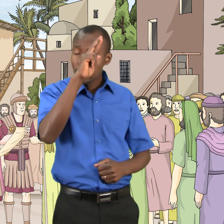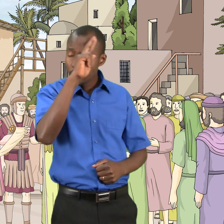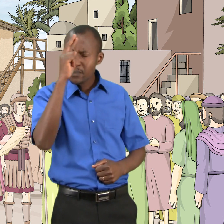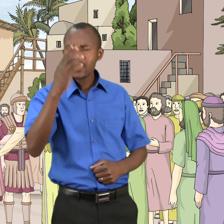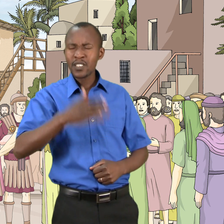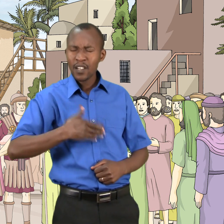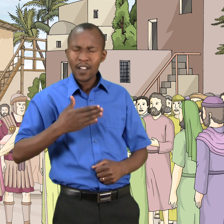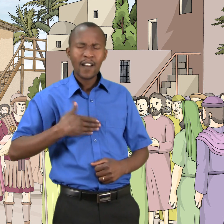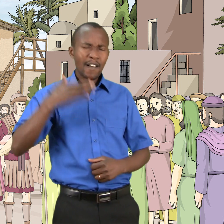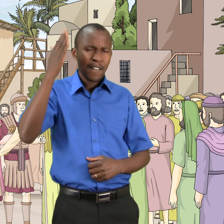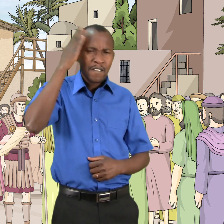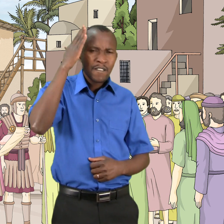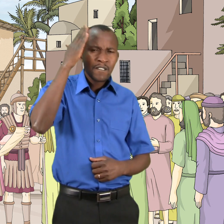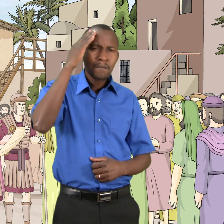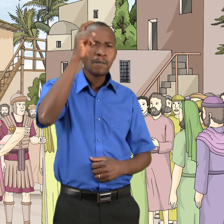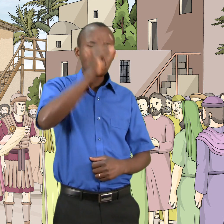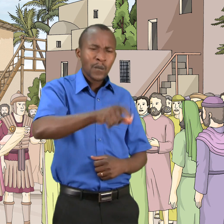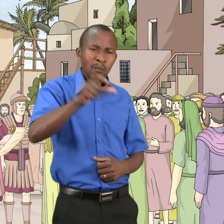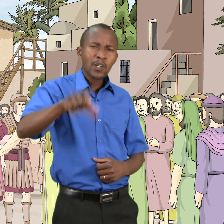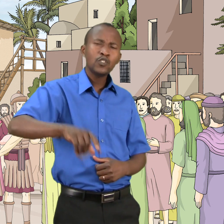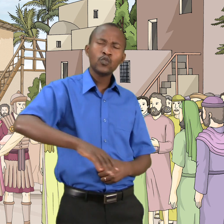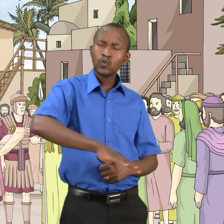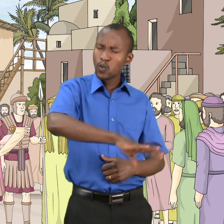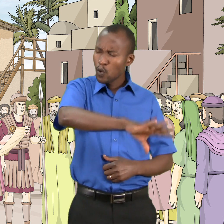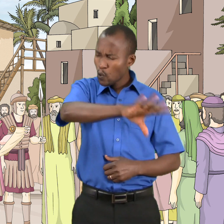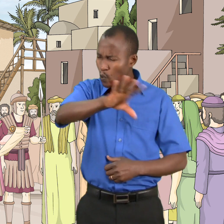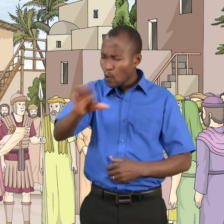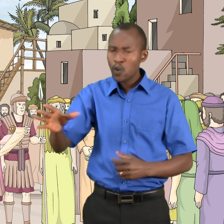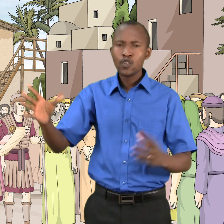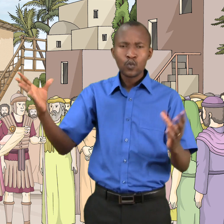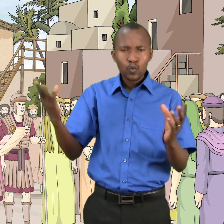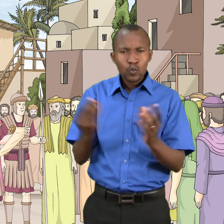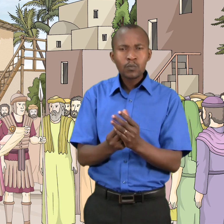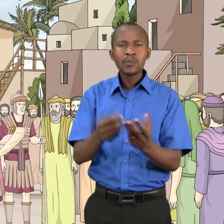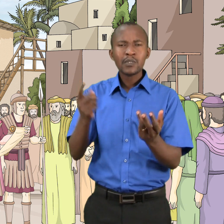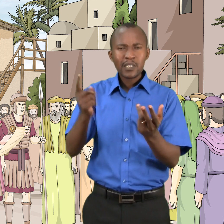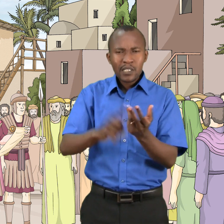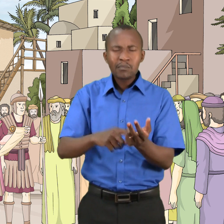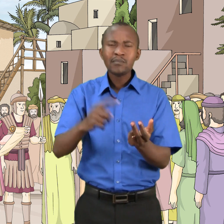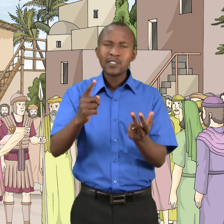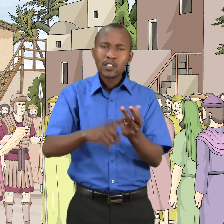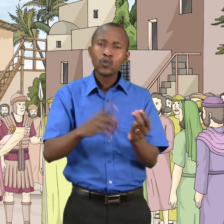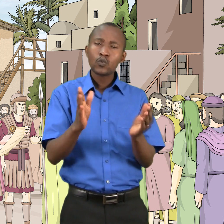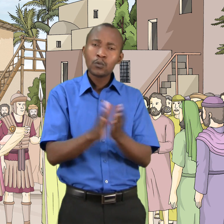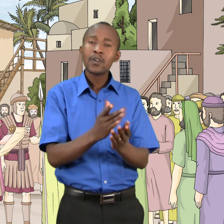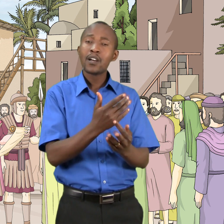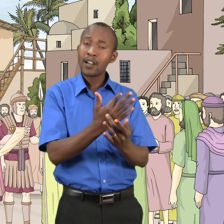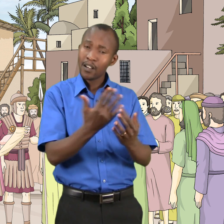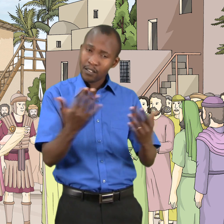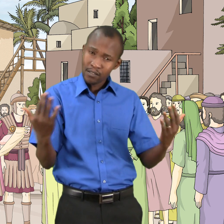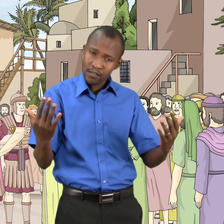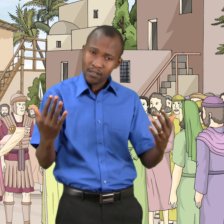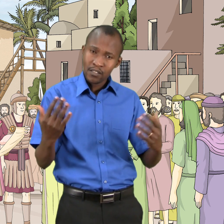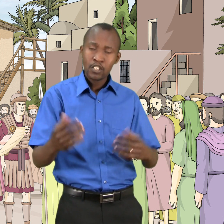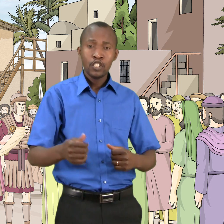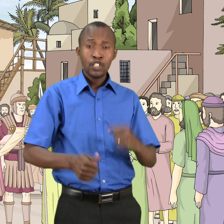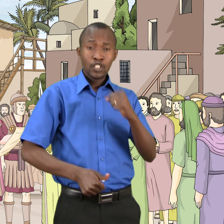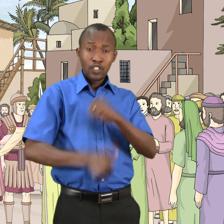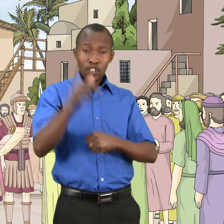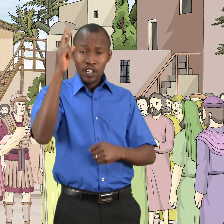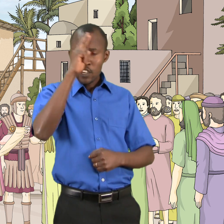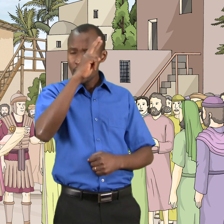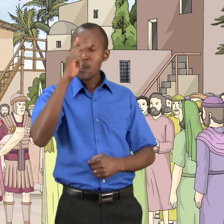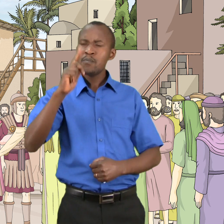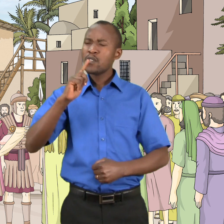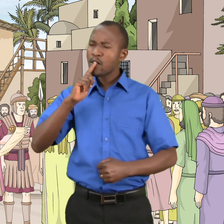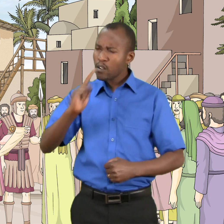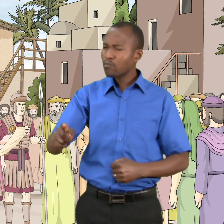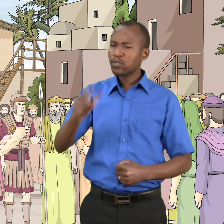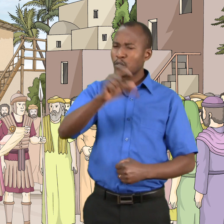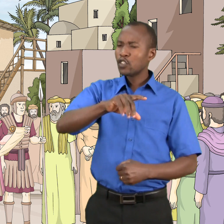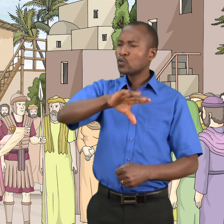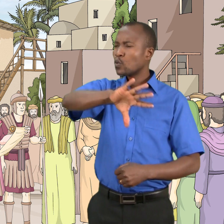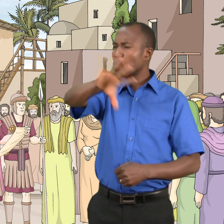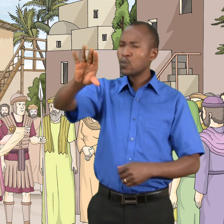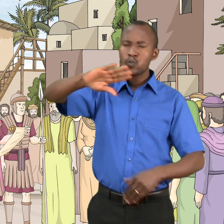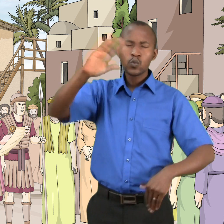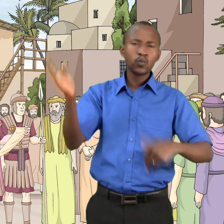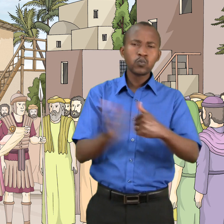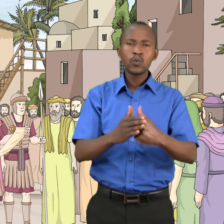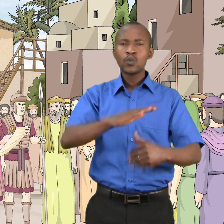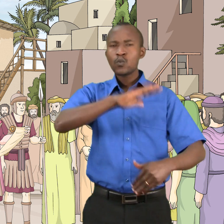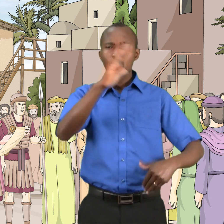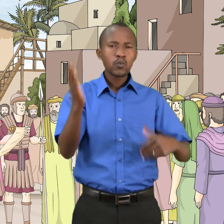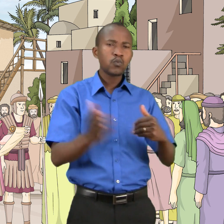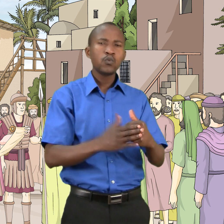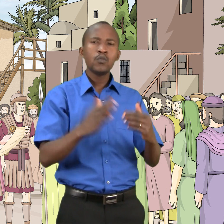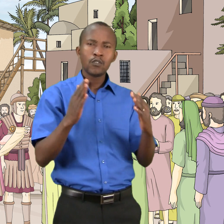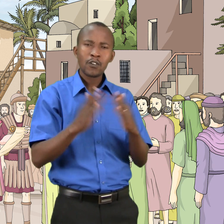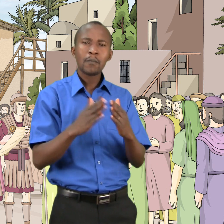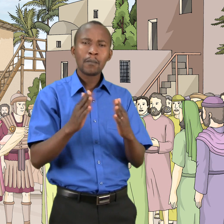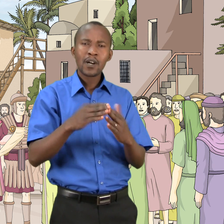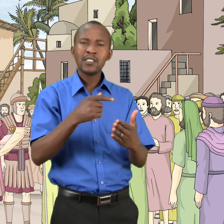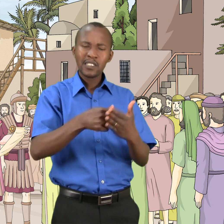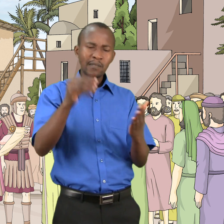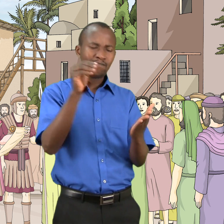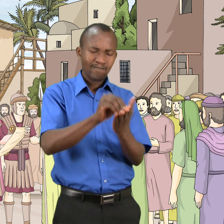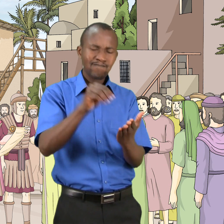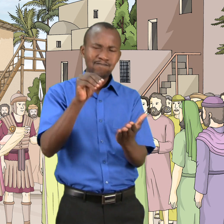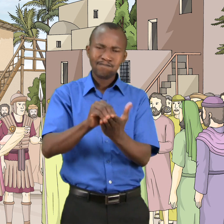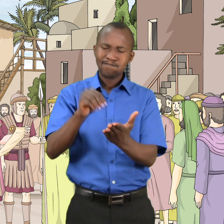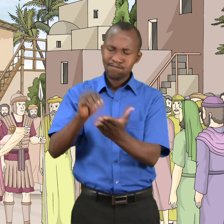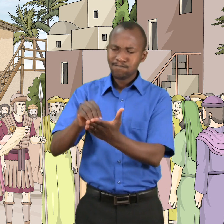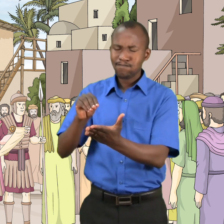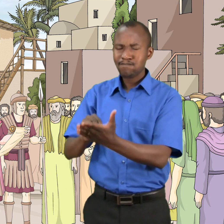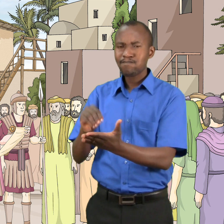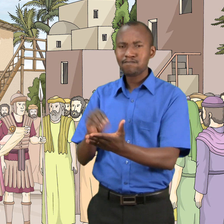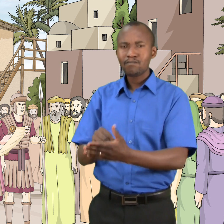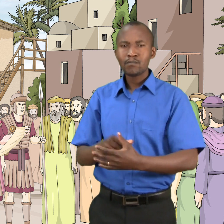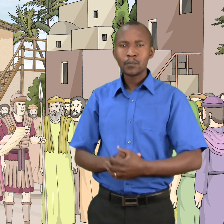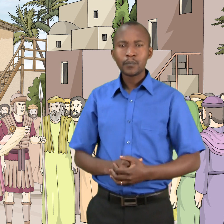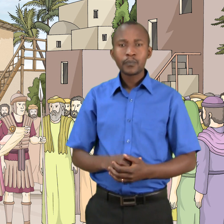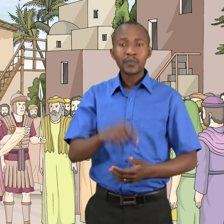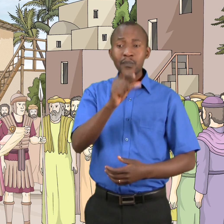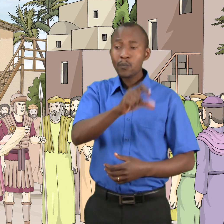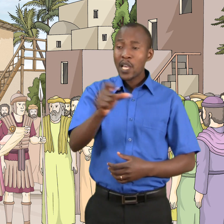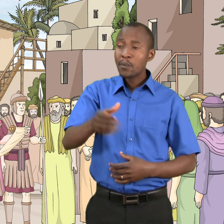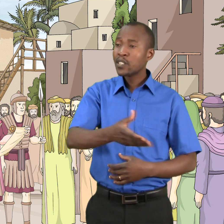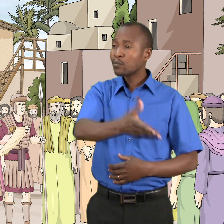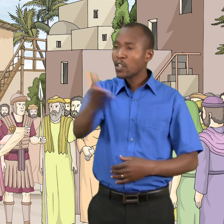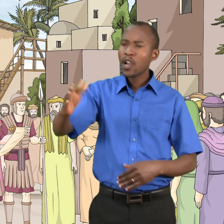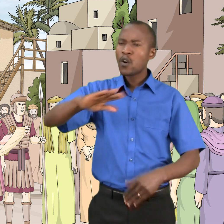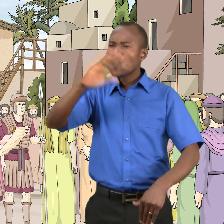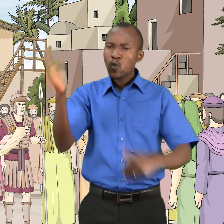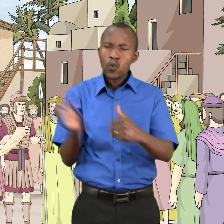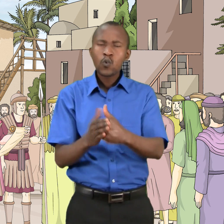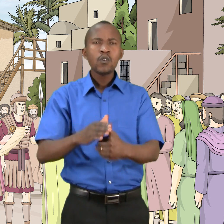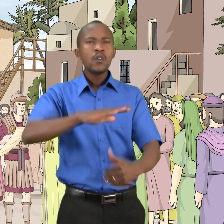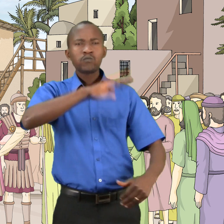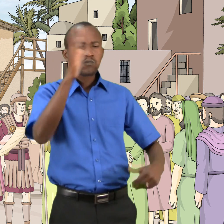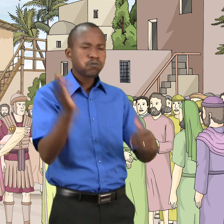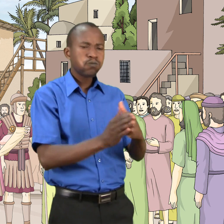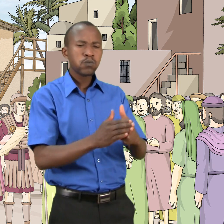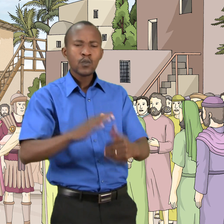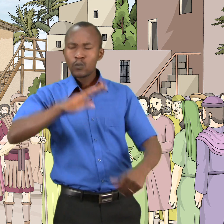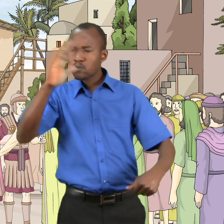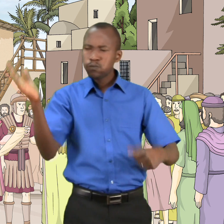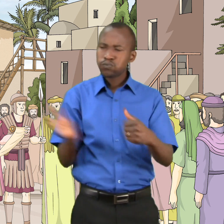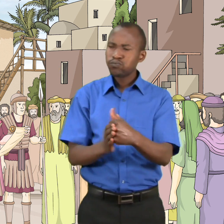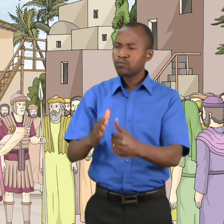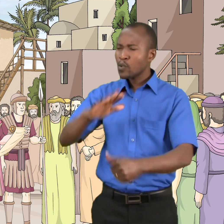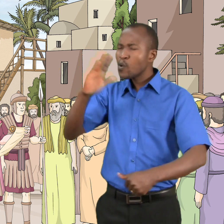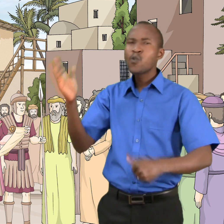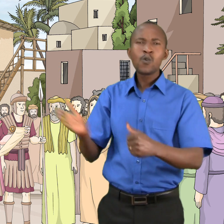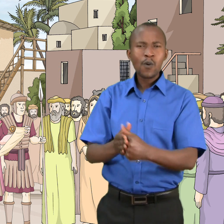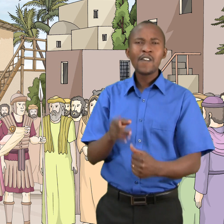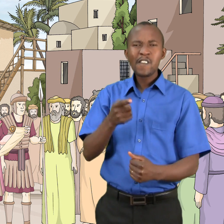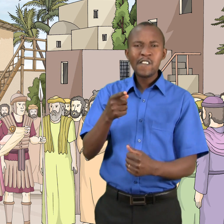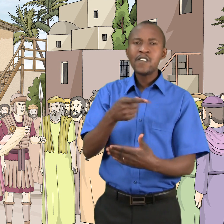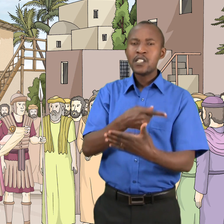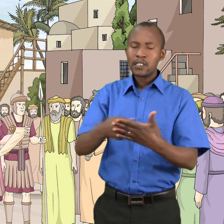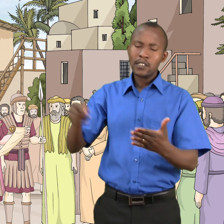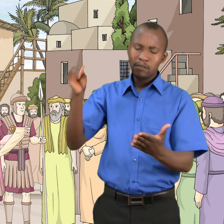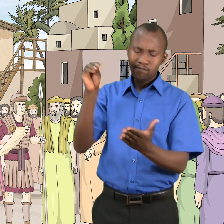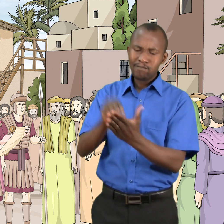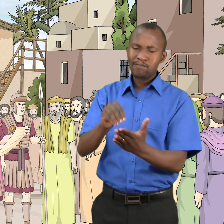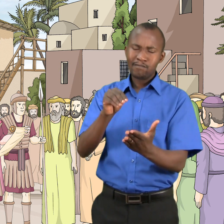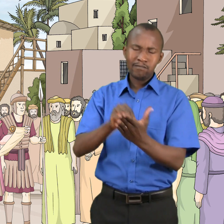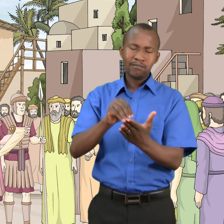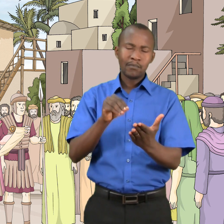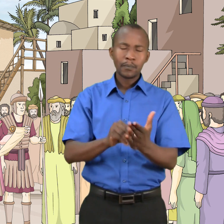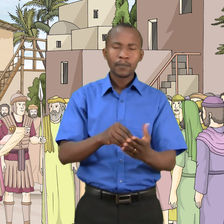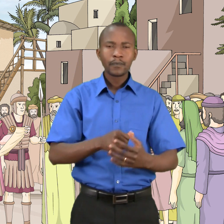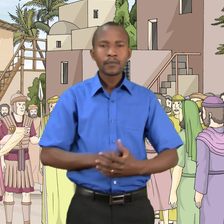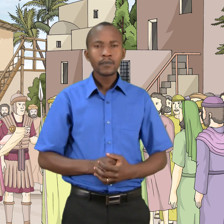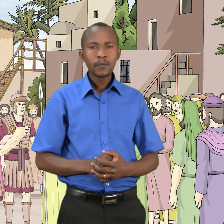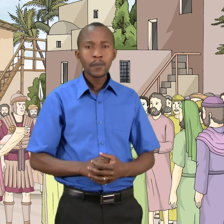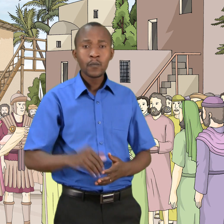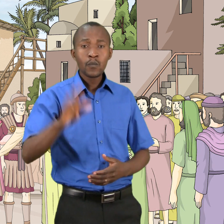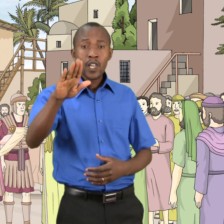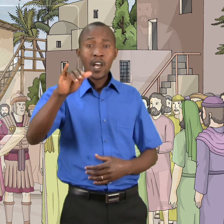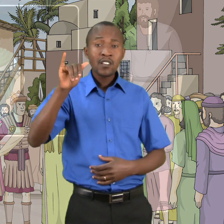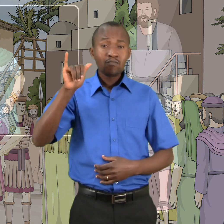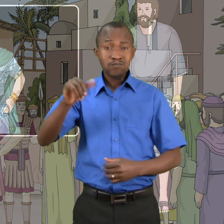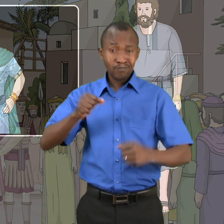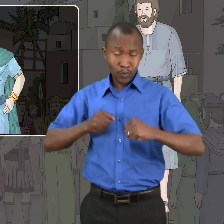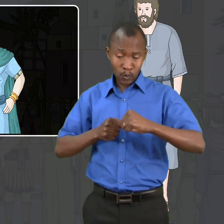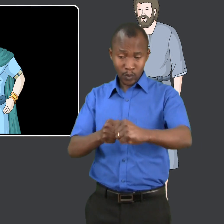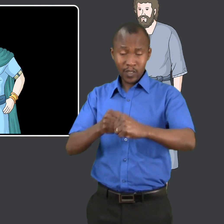This was the first census to take place while Quirinius was governor of Syria. And everyone went to his own town to register.